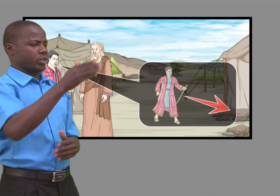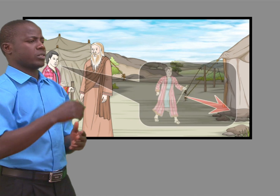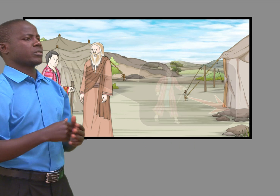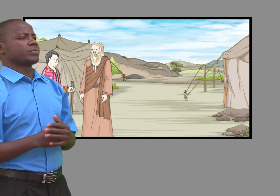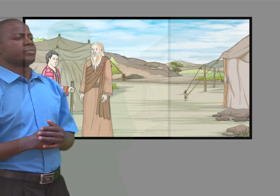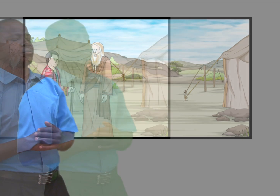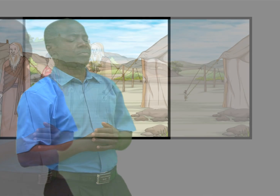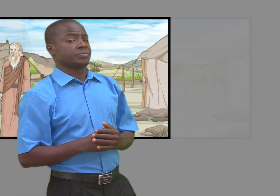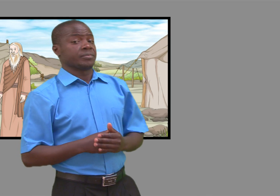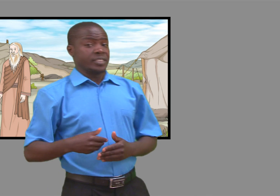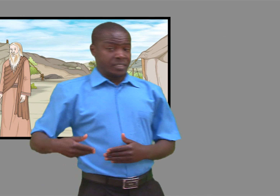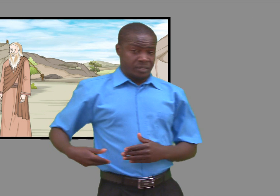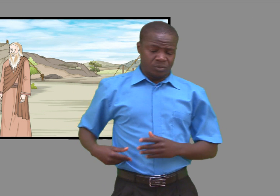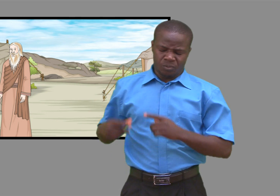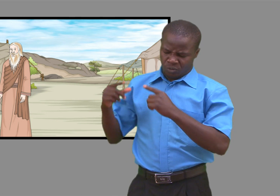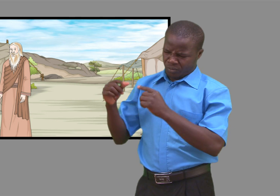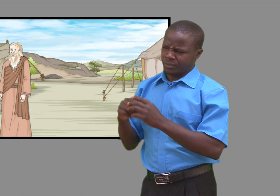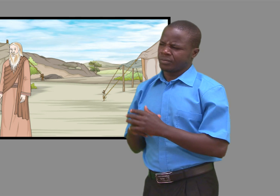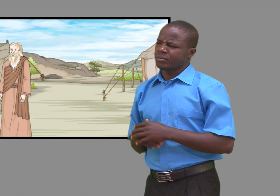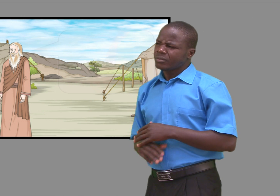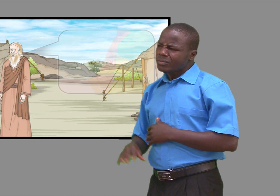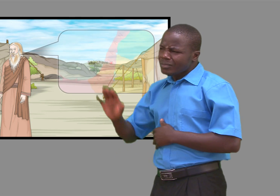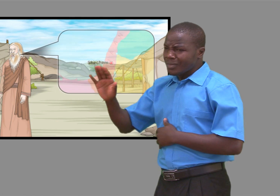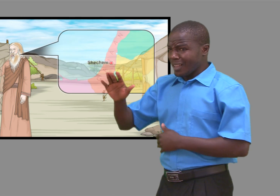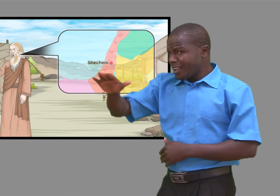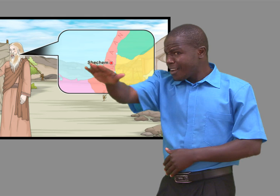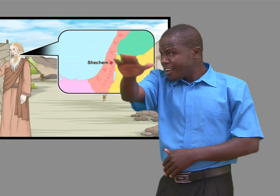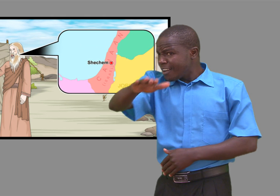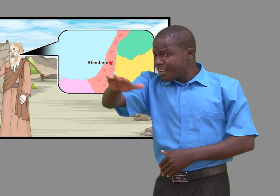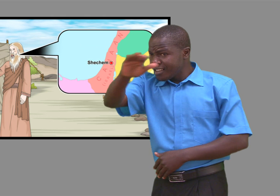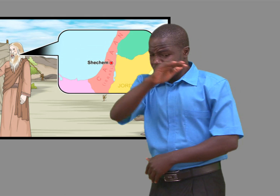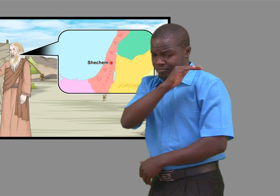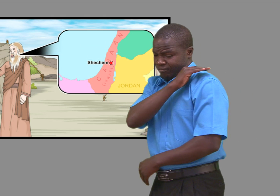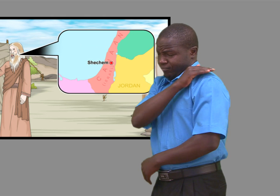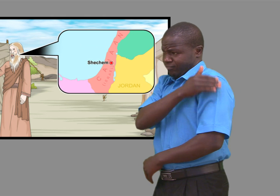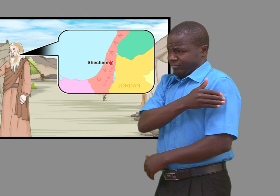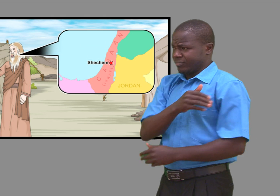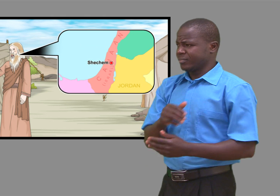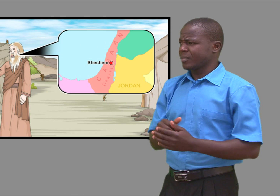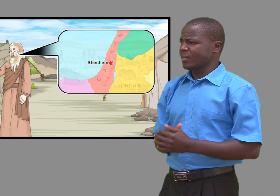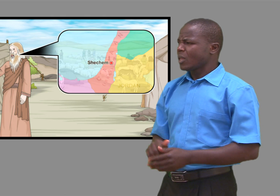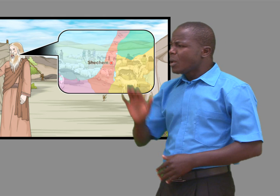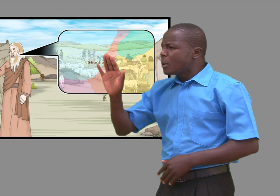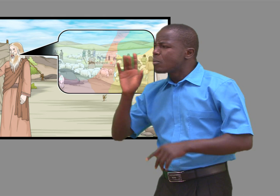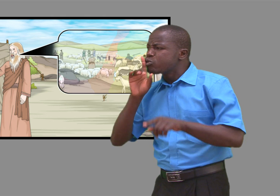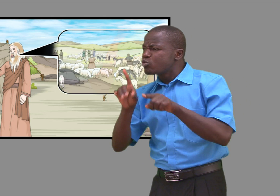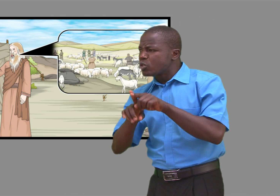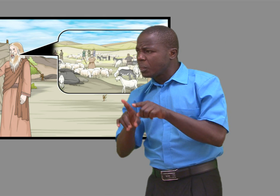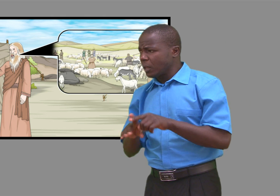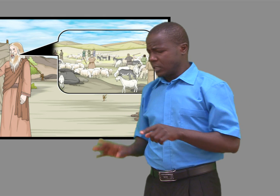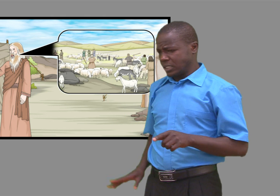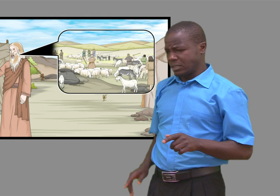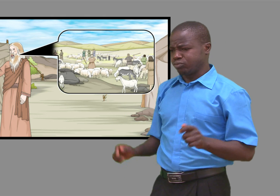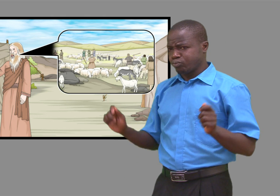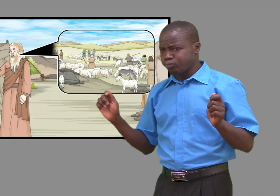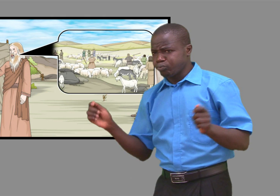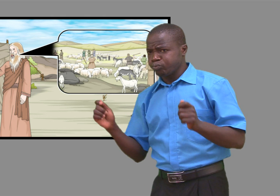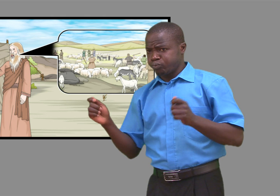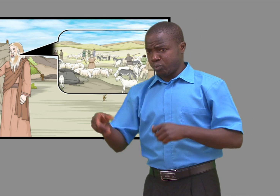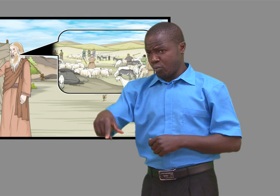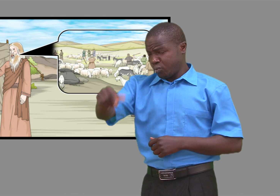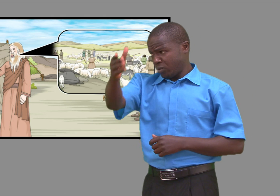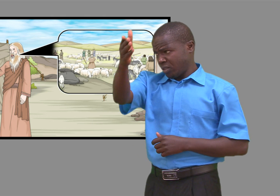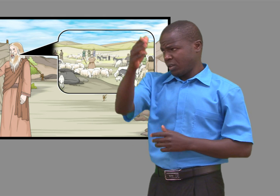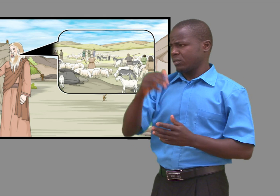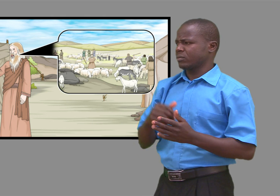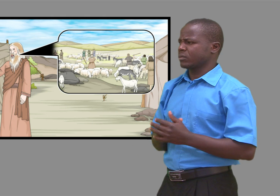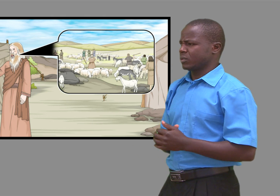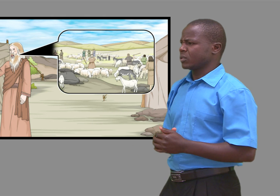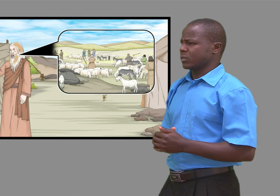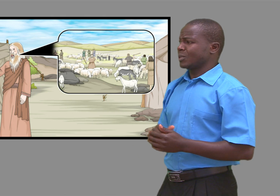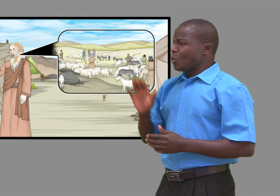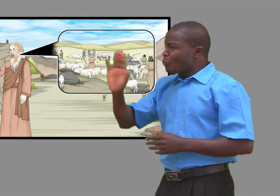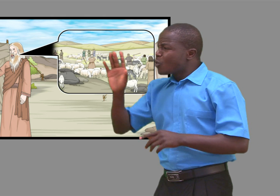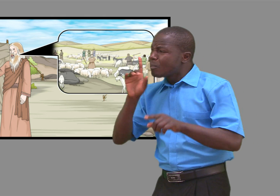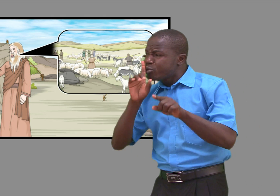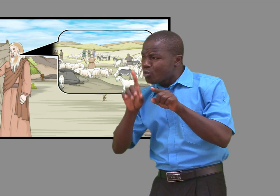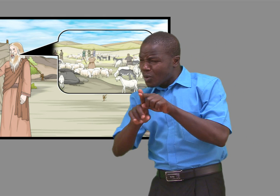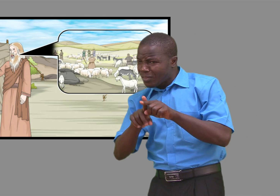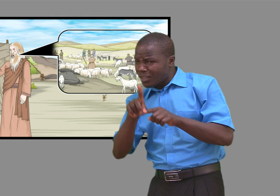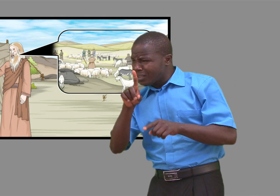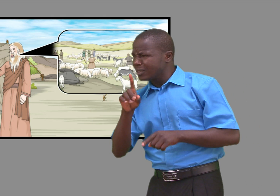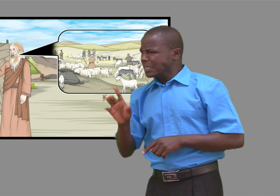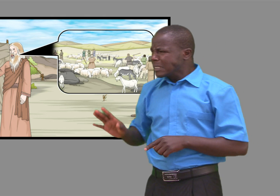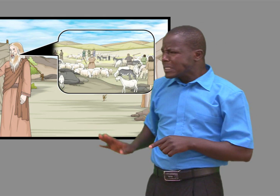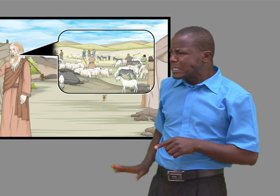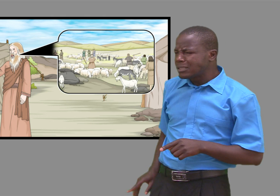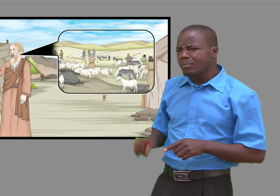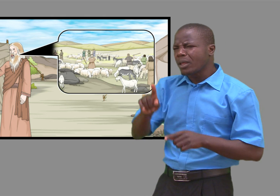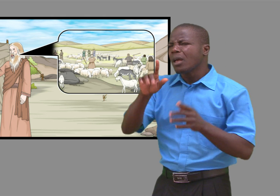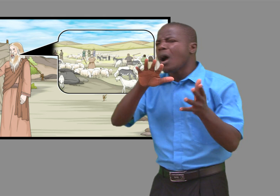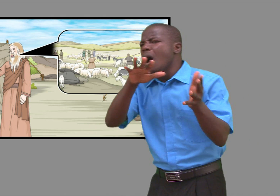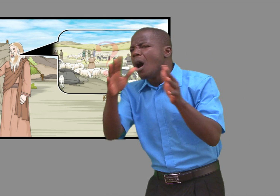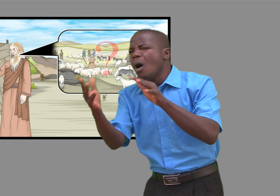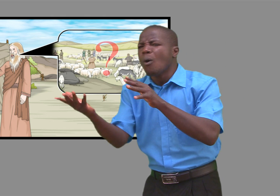“I am ready,” Joseph replied.